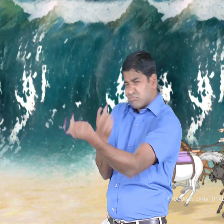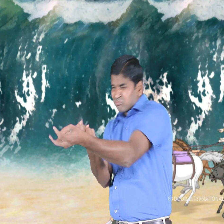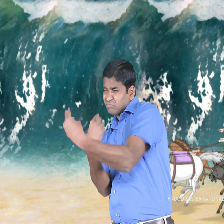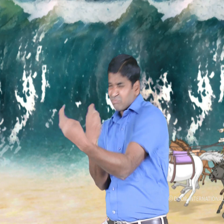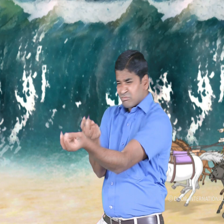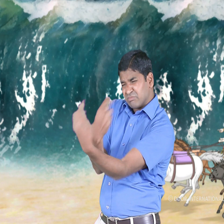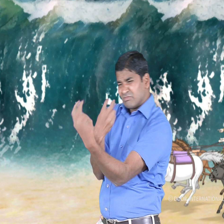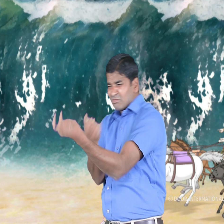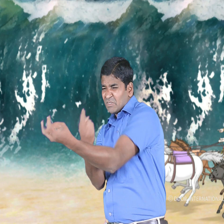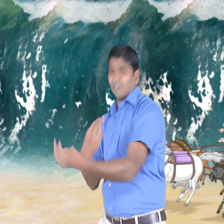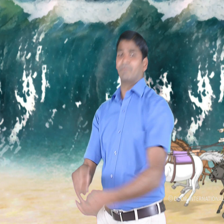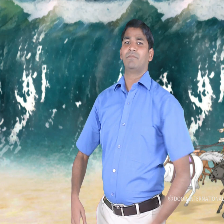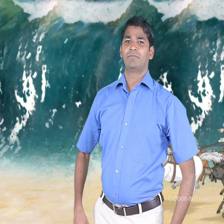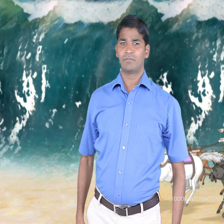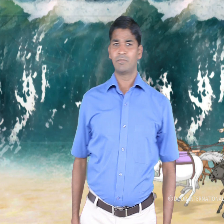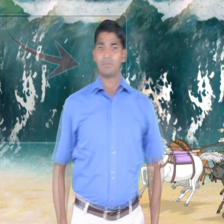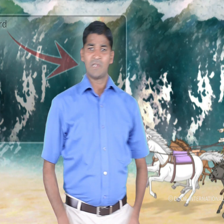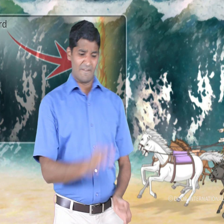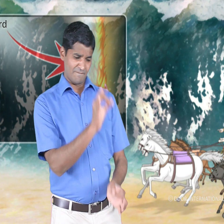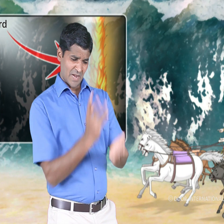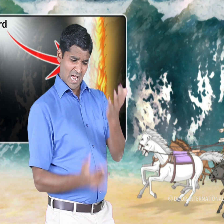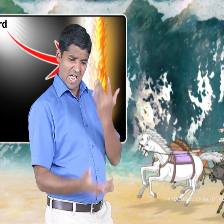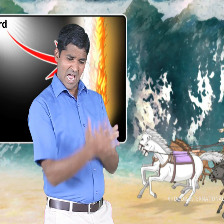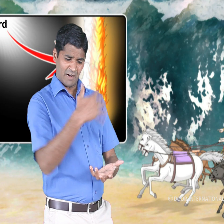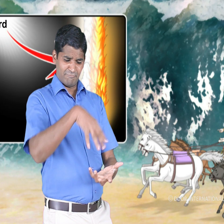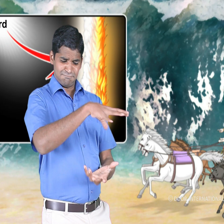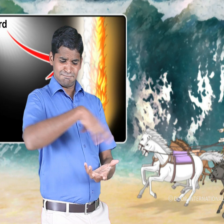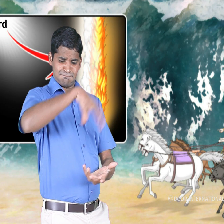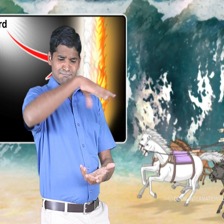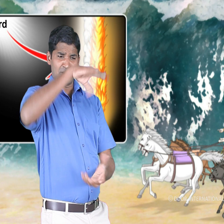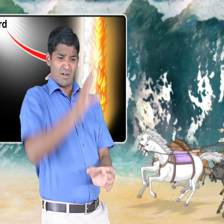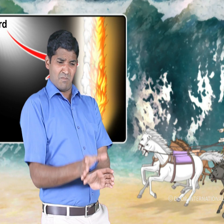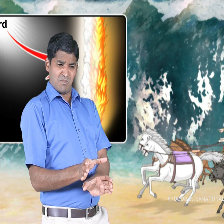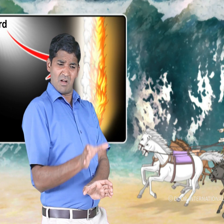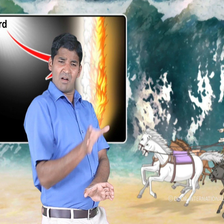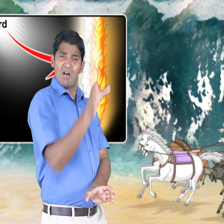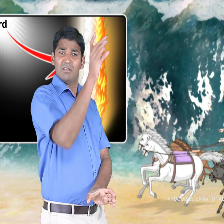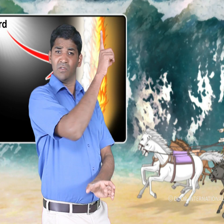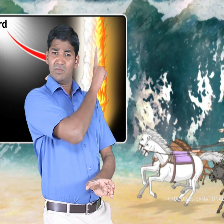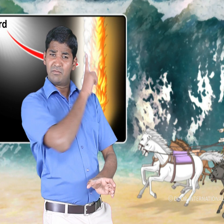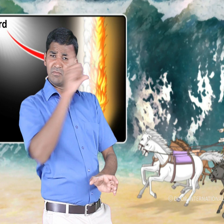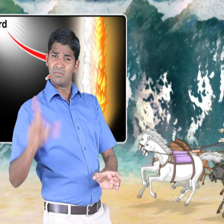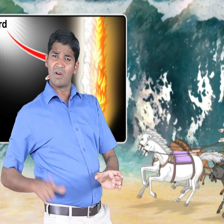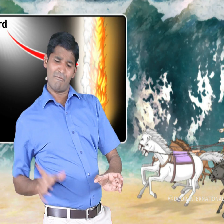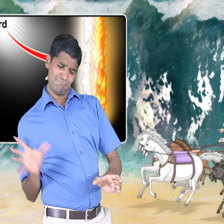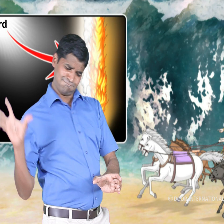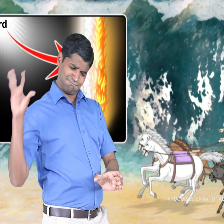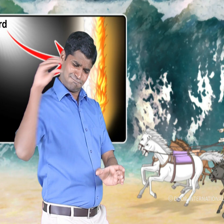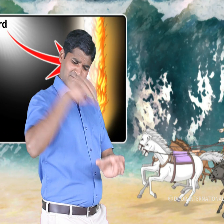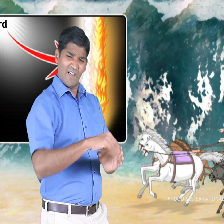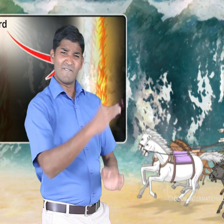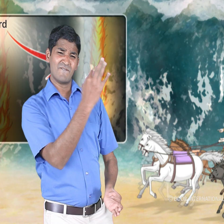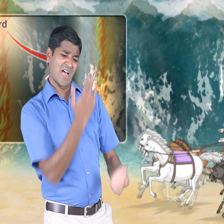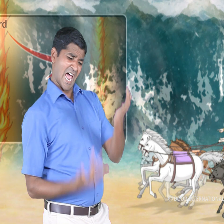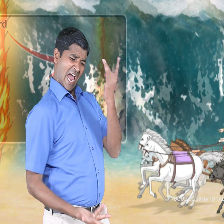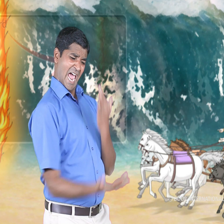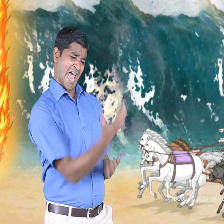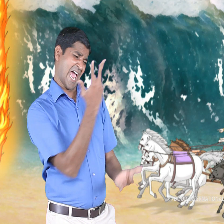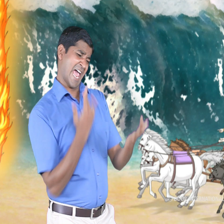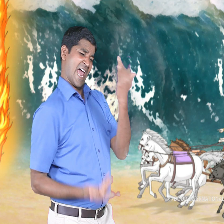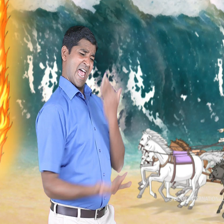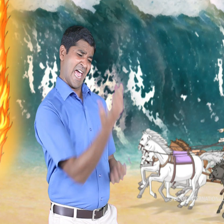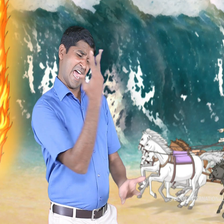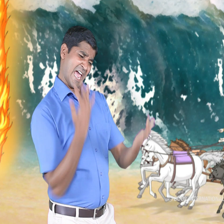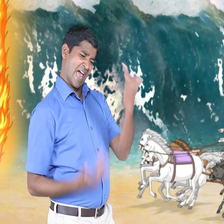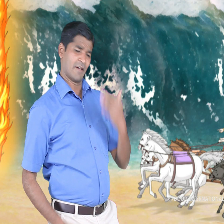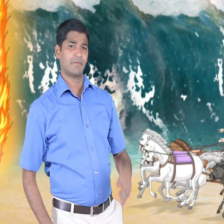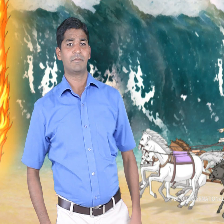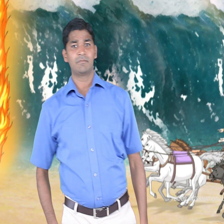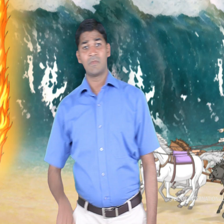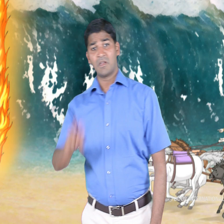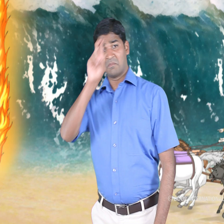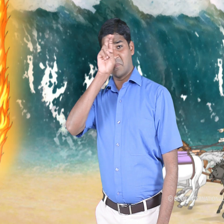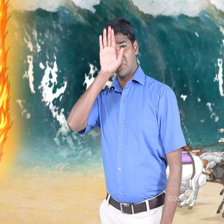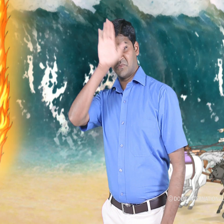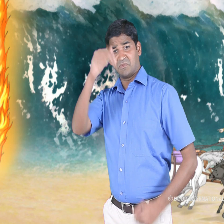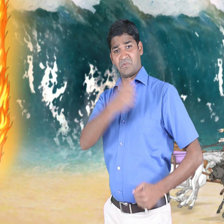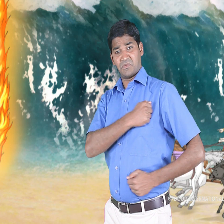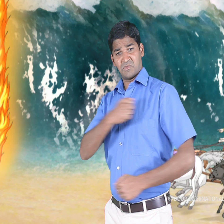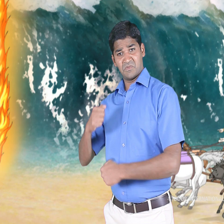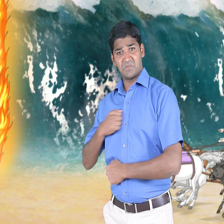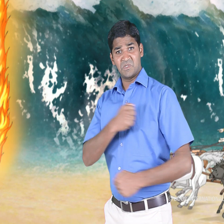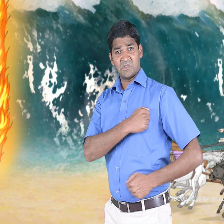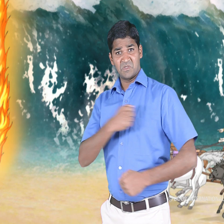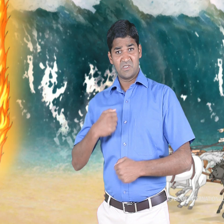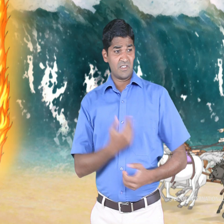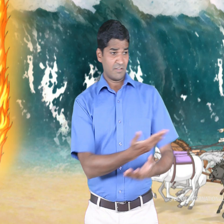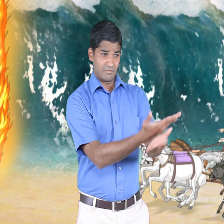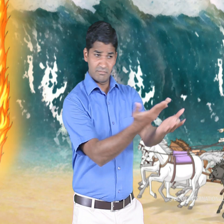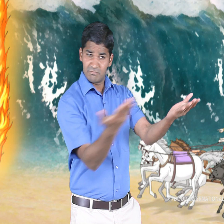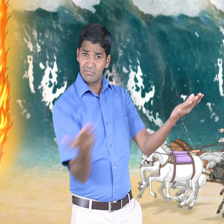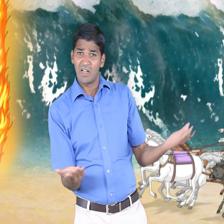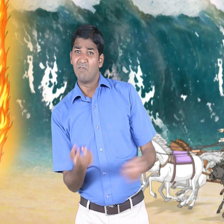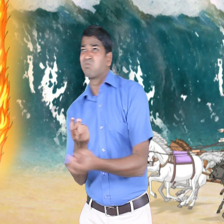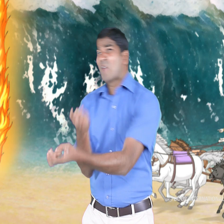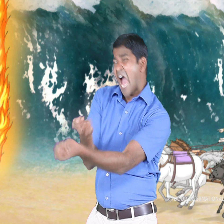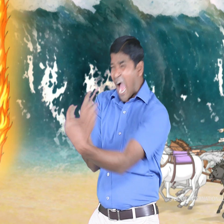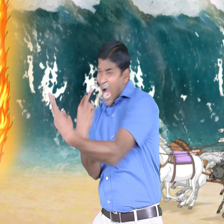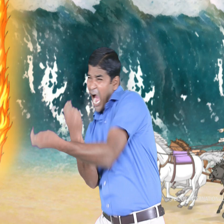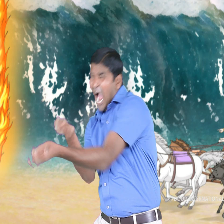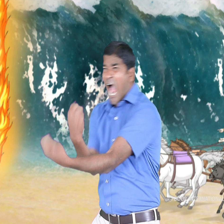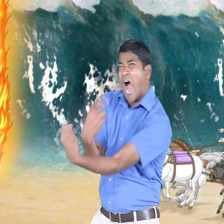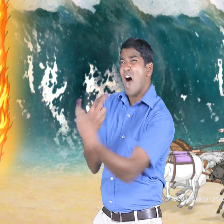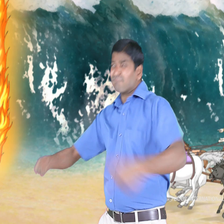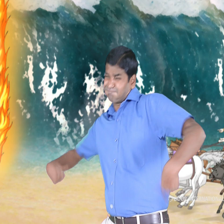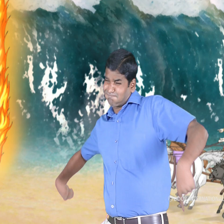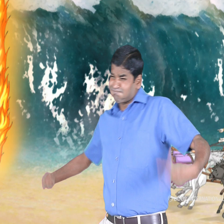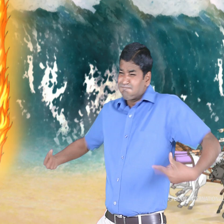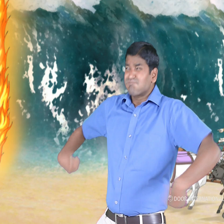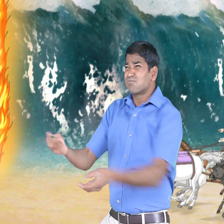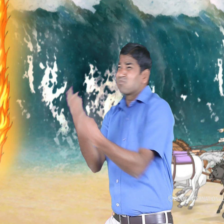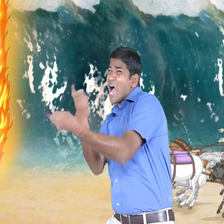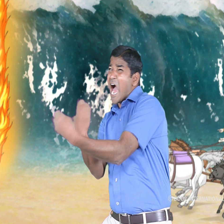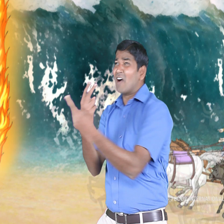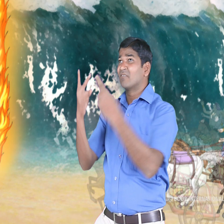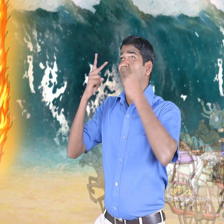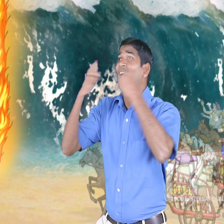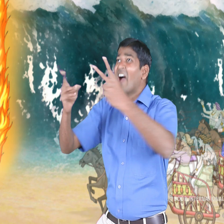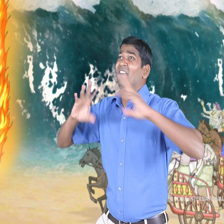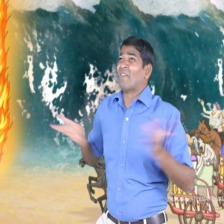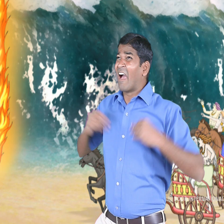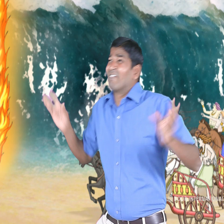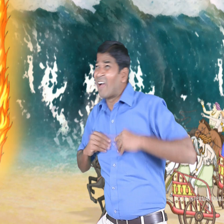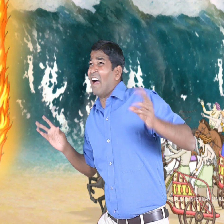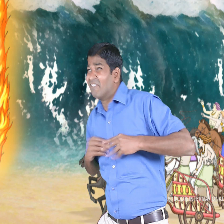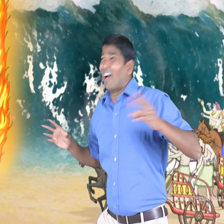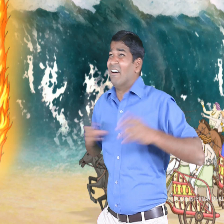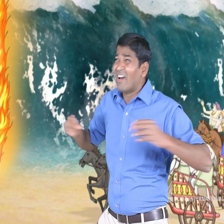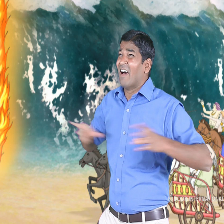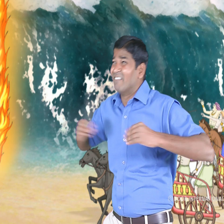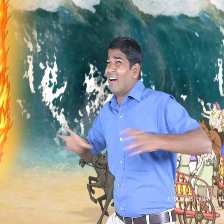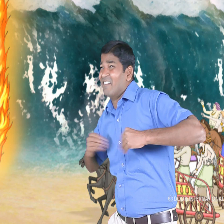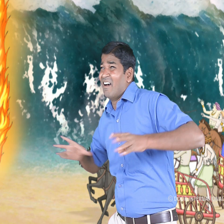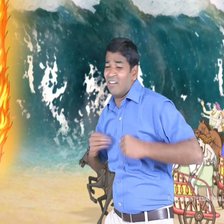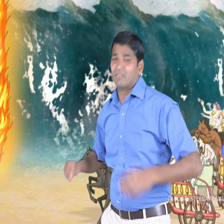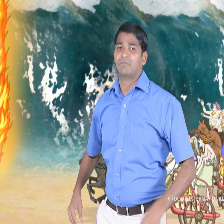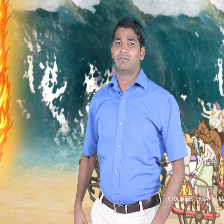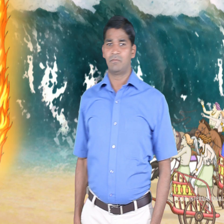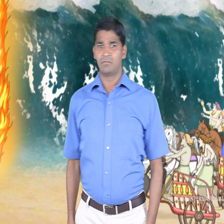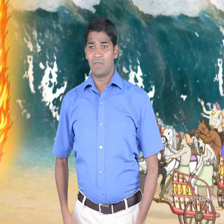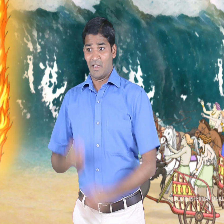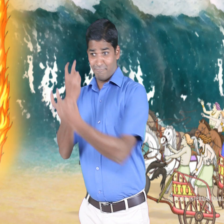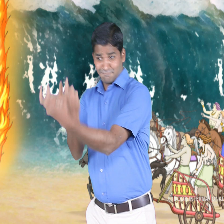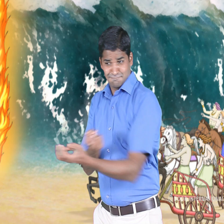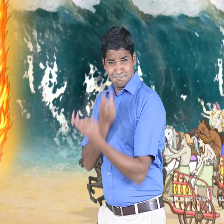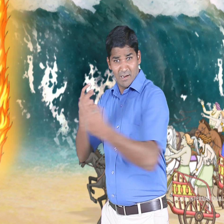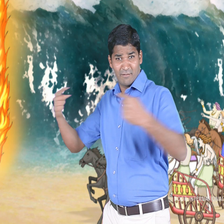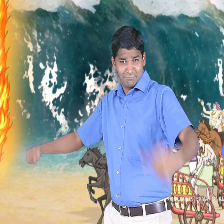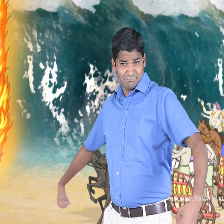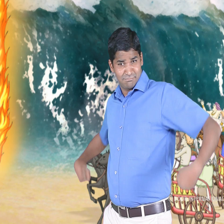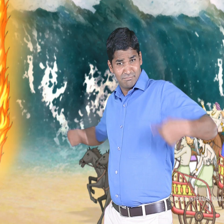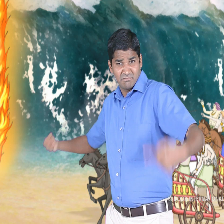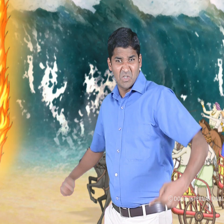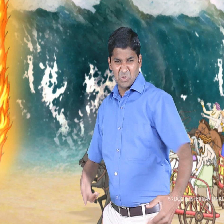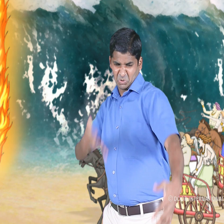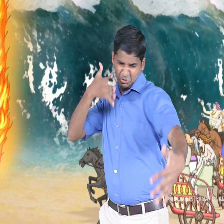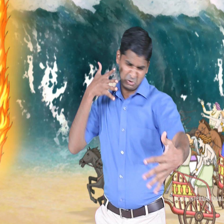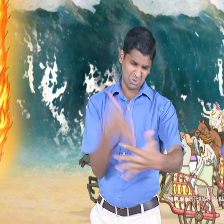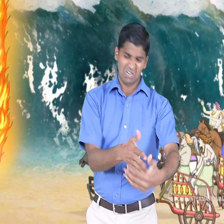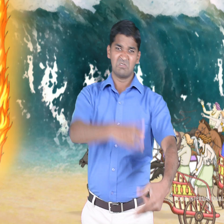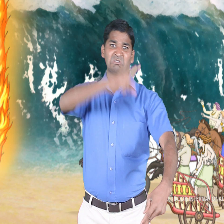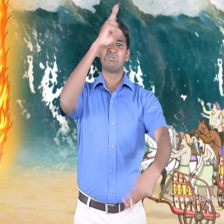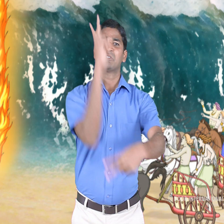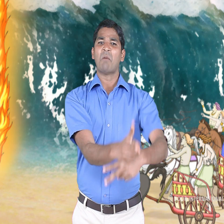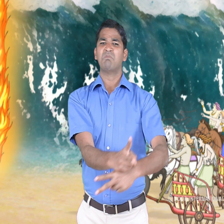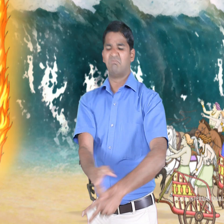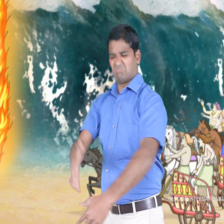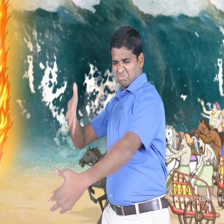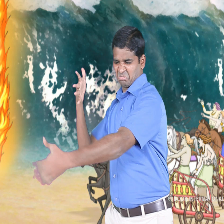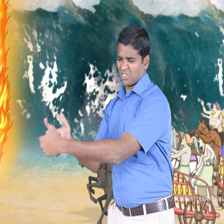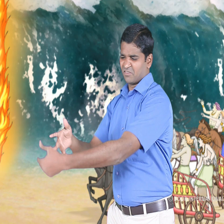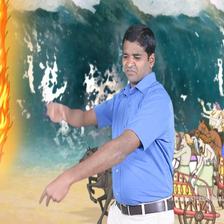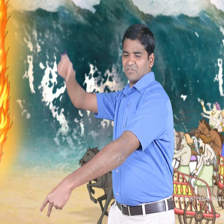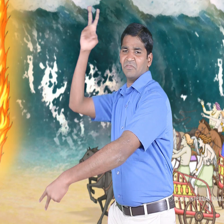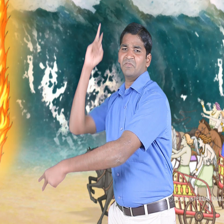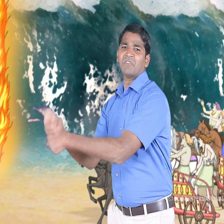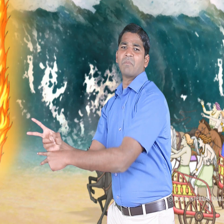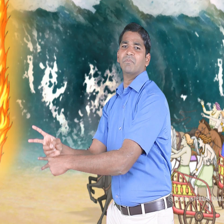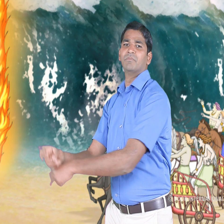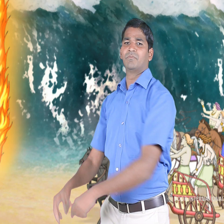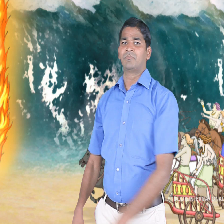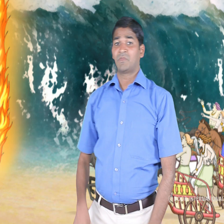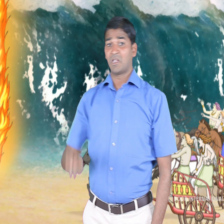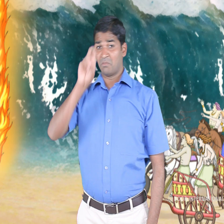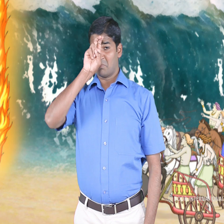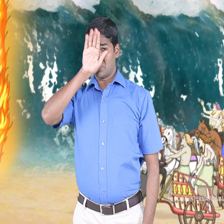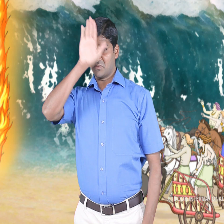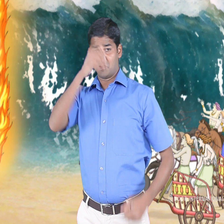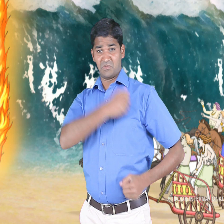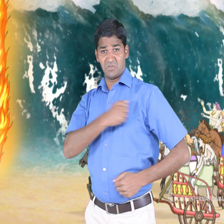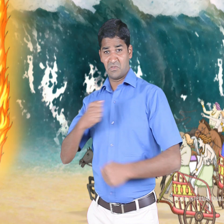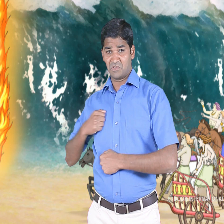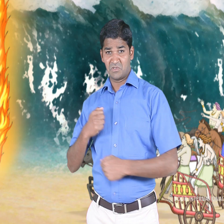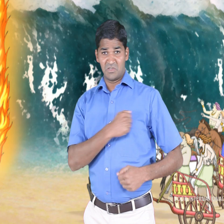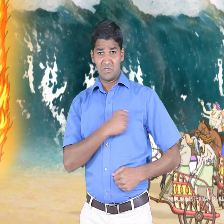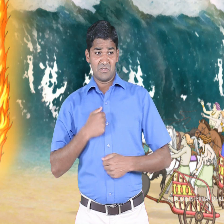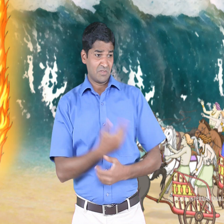At morning watch, however, the LORD looked down on the army of the Egyptians from the pillar of fire and cloud, and He threw their camp into confusion.